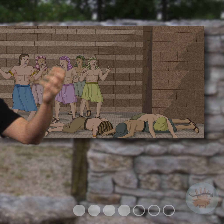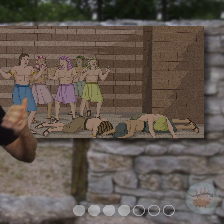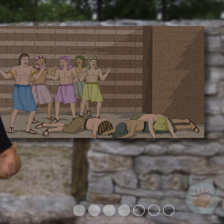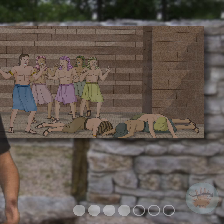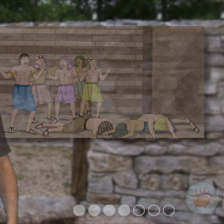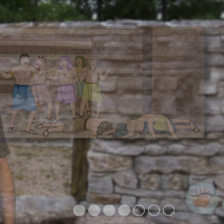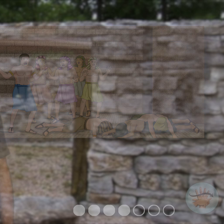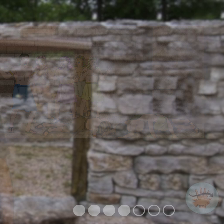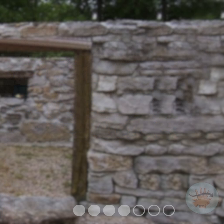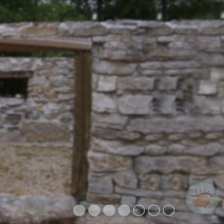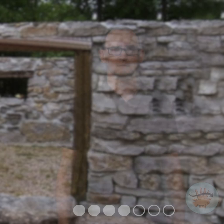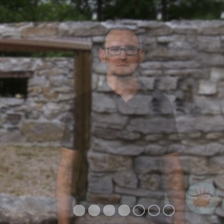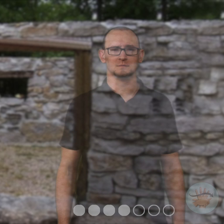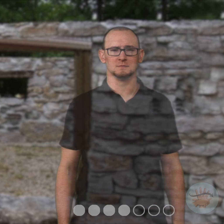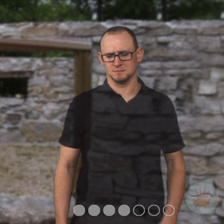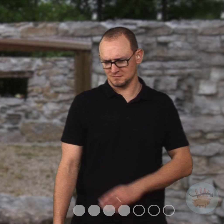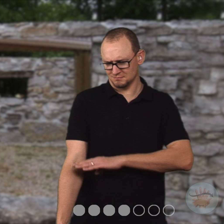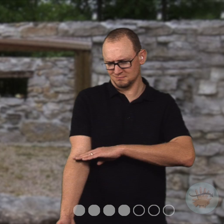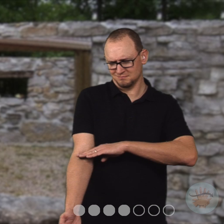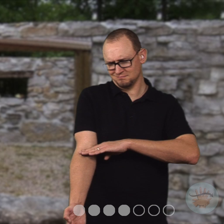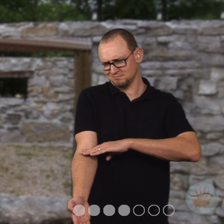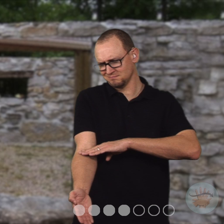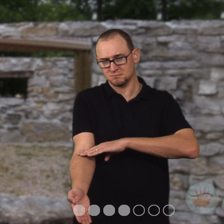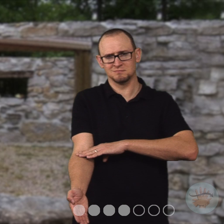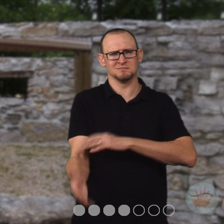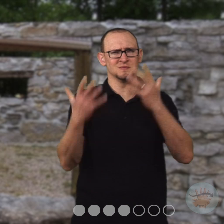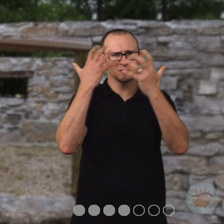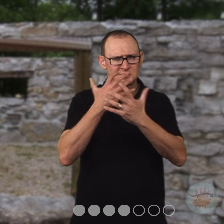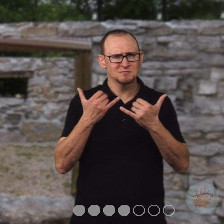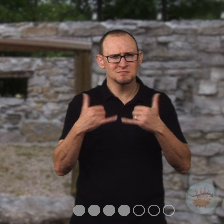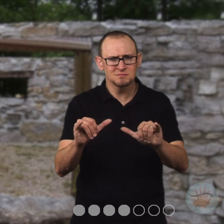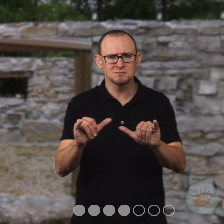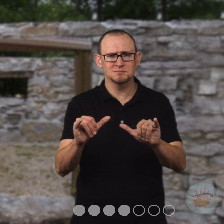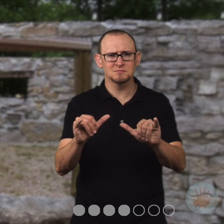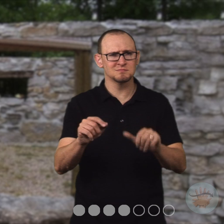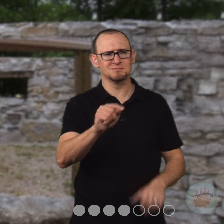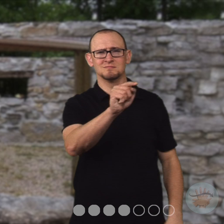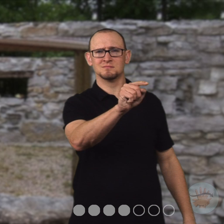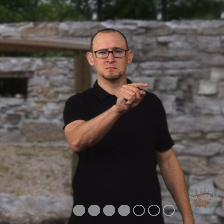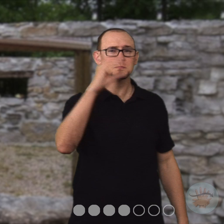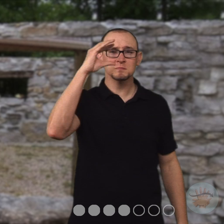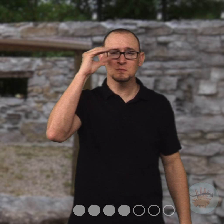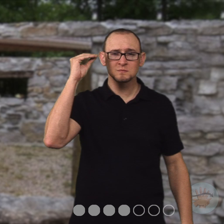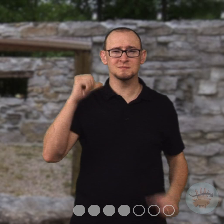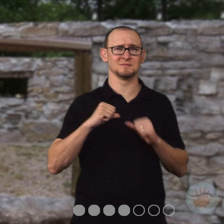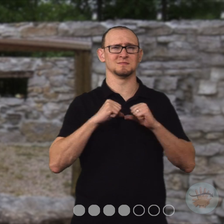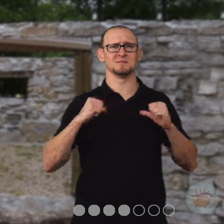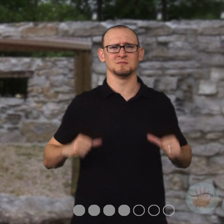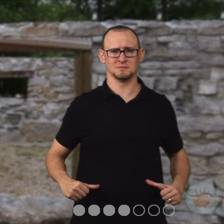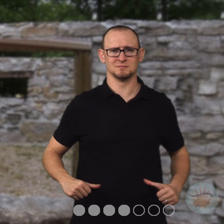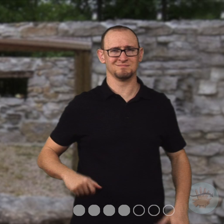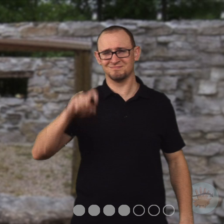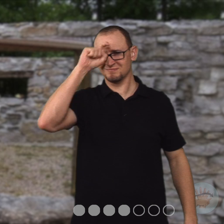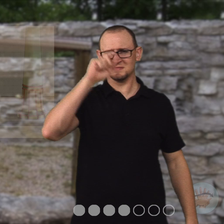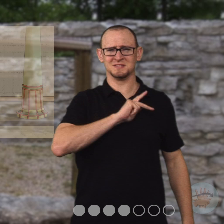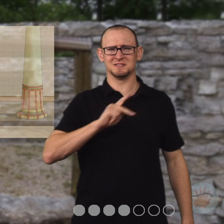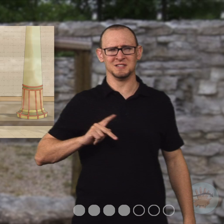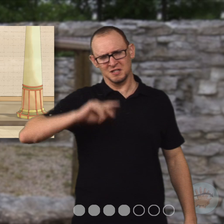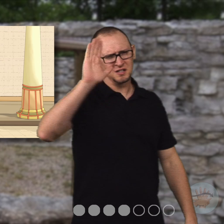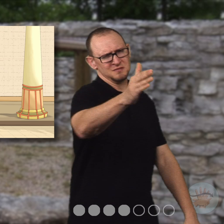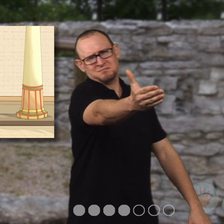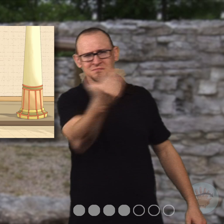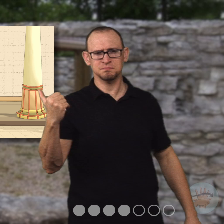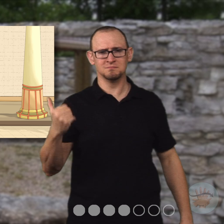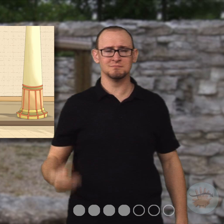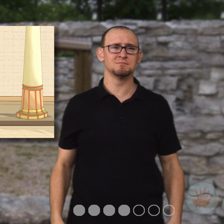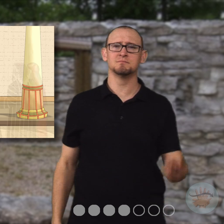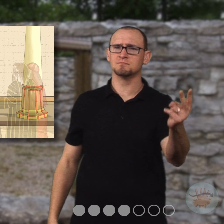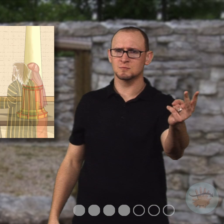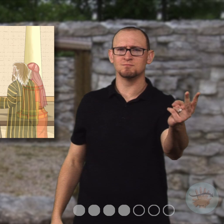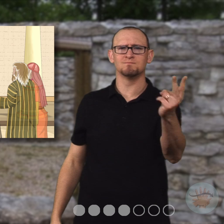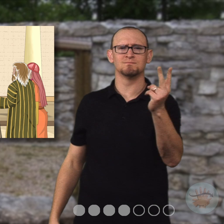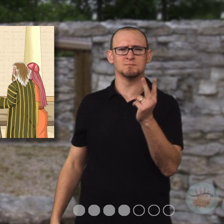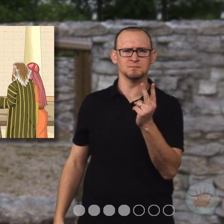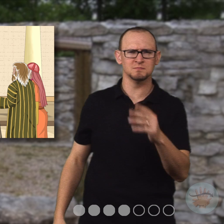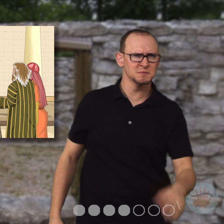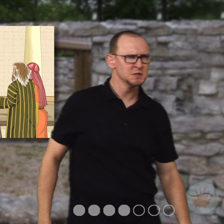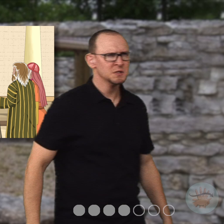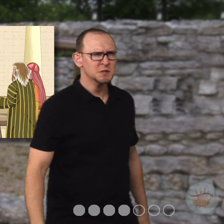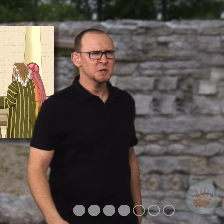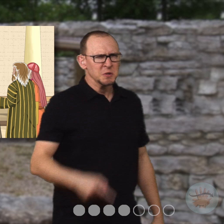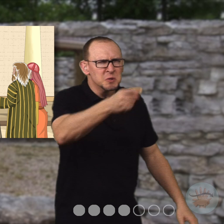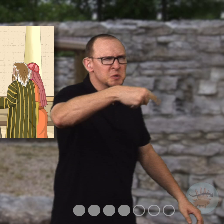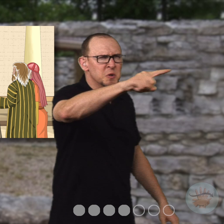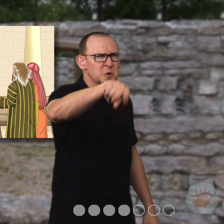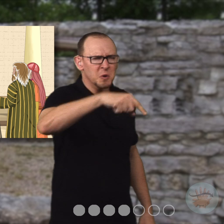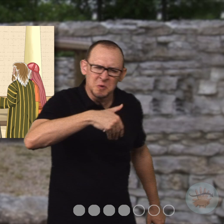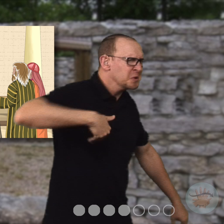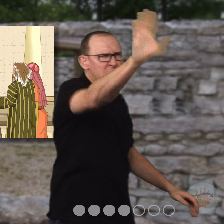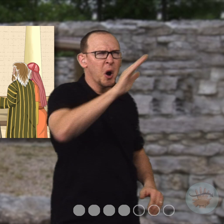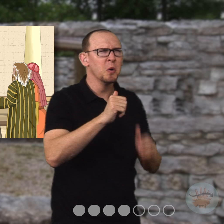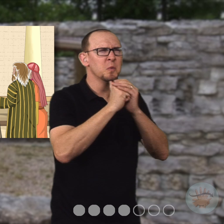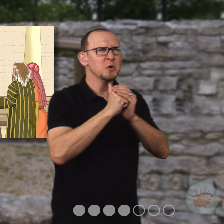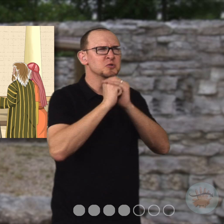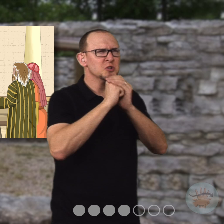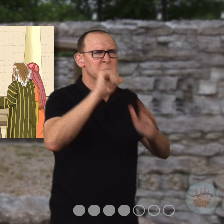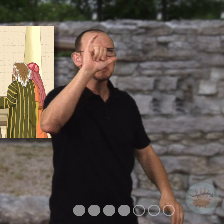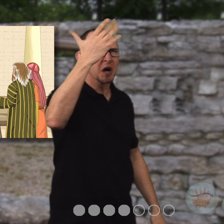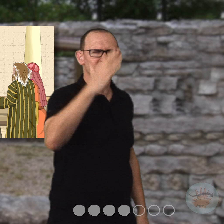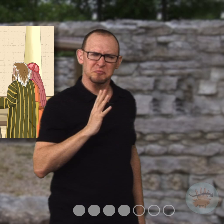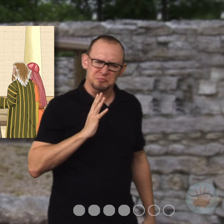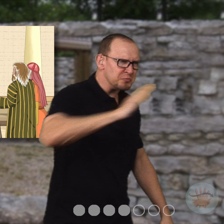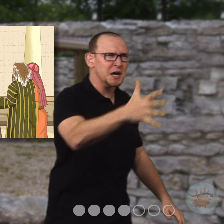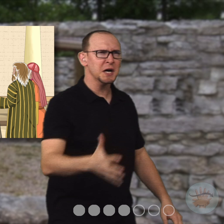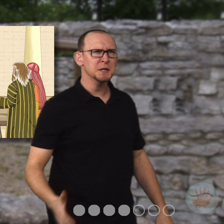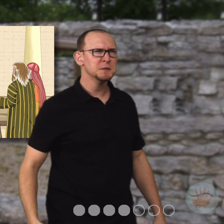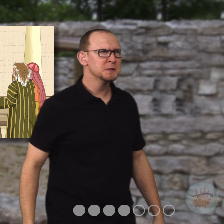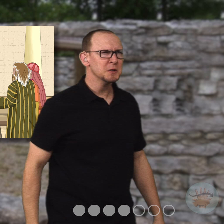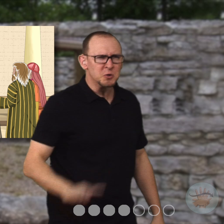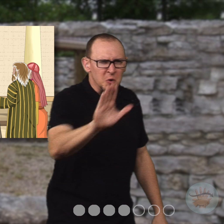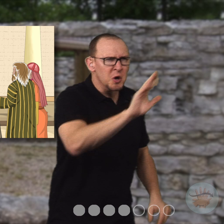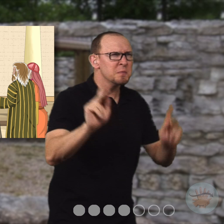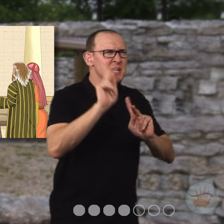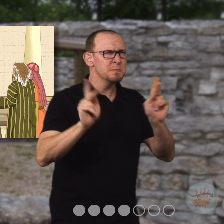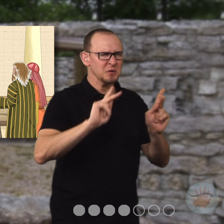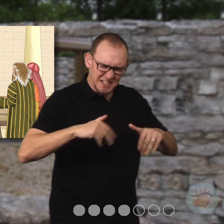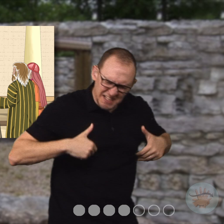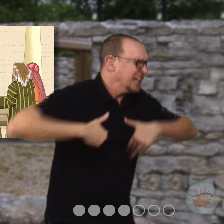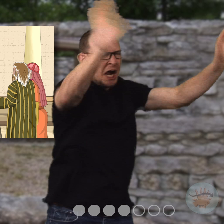Then Pharaoh summoned Moses and Aaron by night and said, “Get up, leave my people, both you and the Israelites!